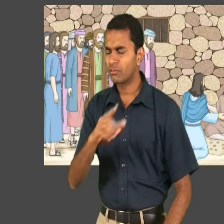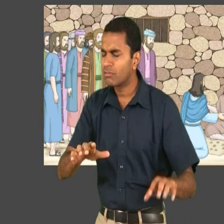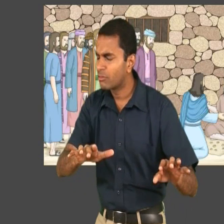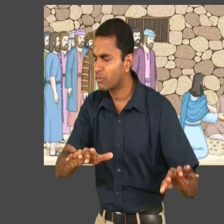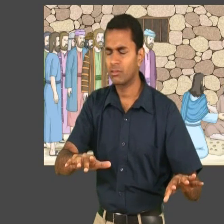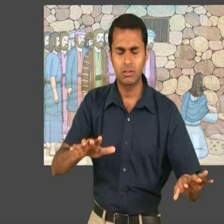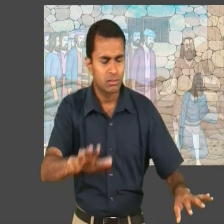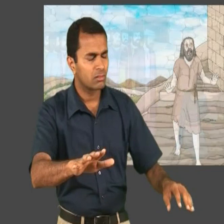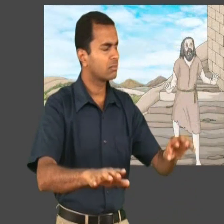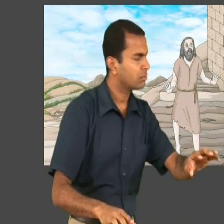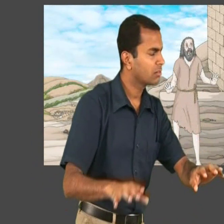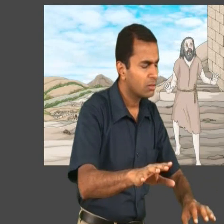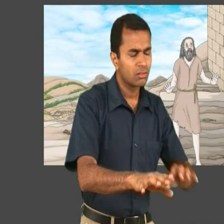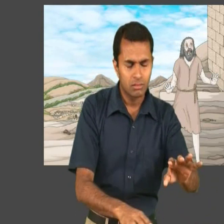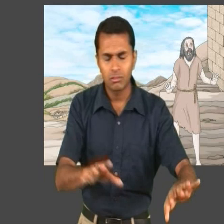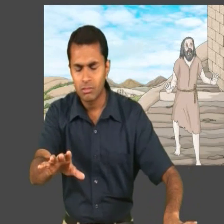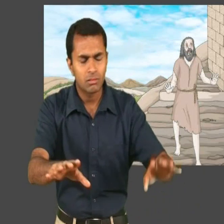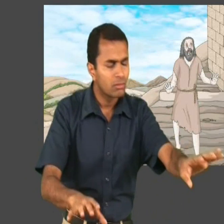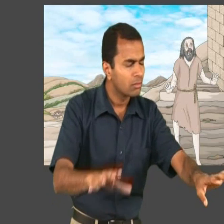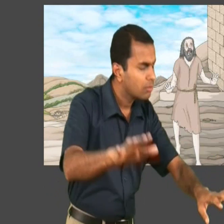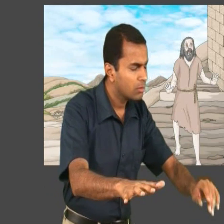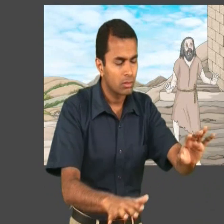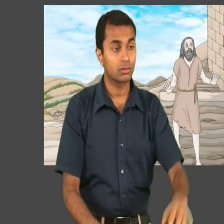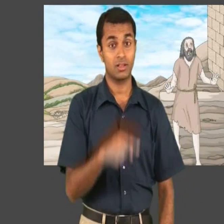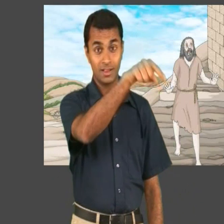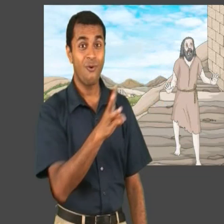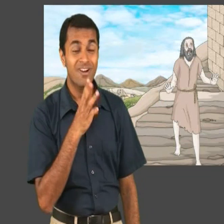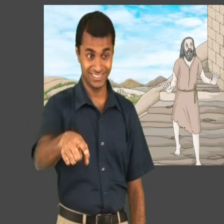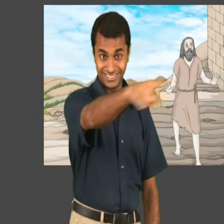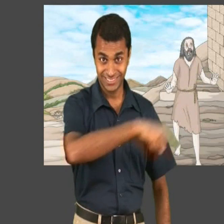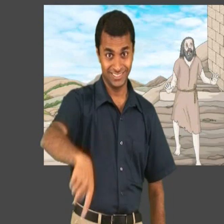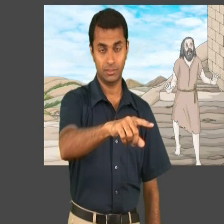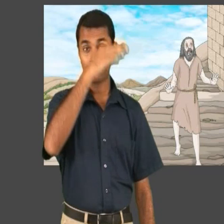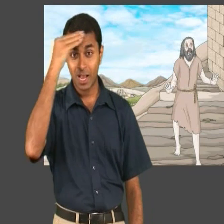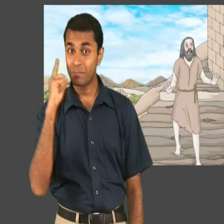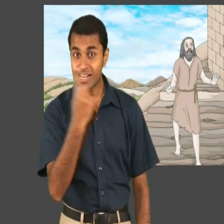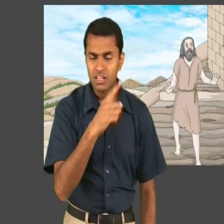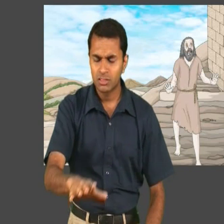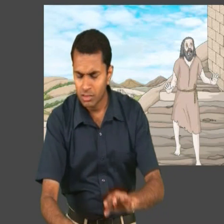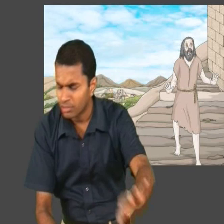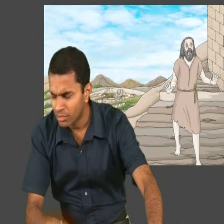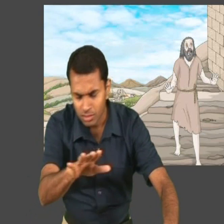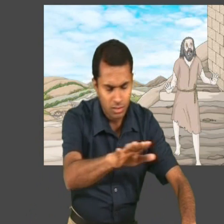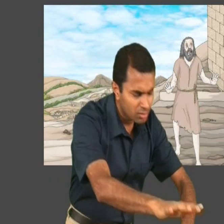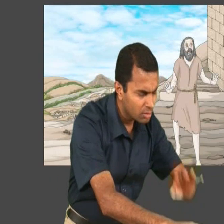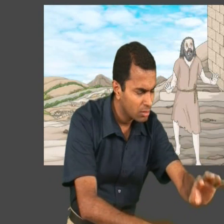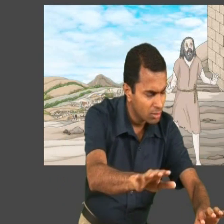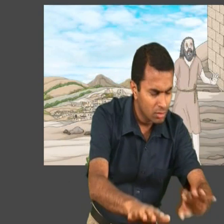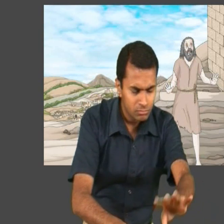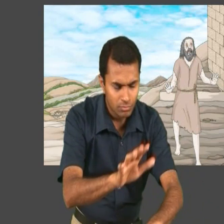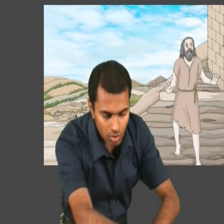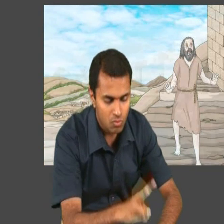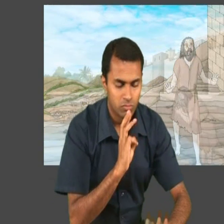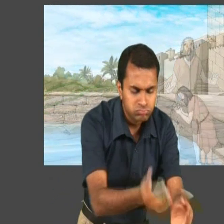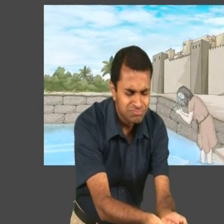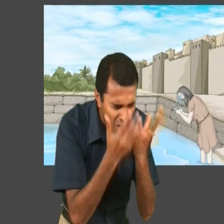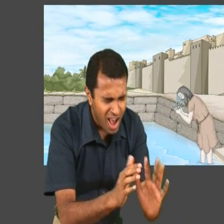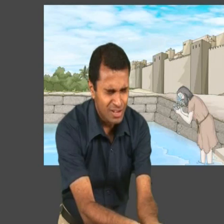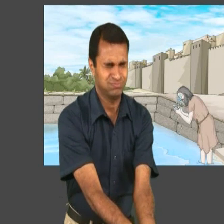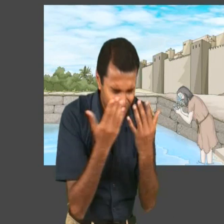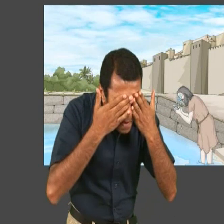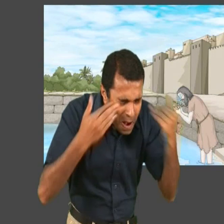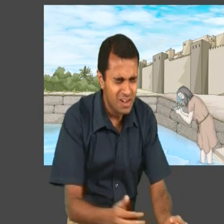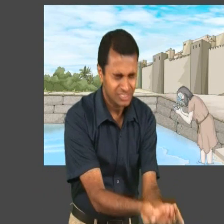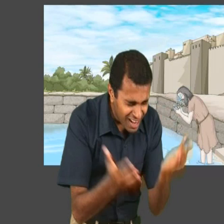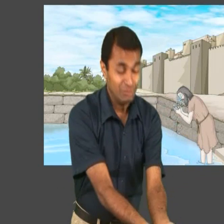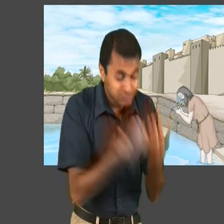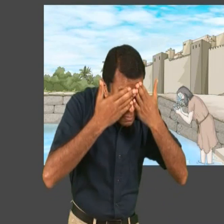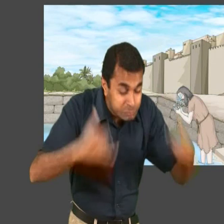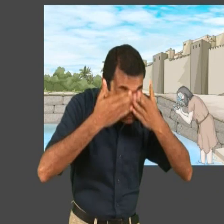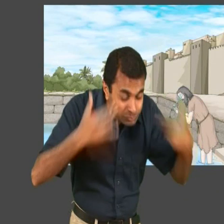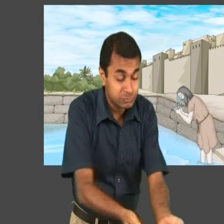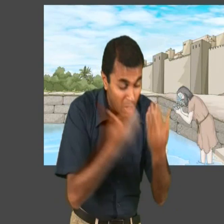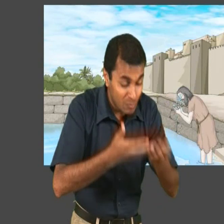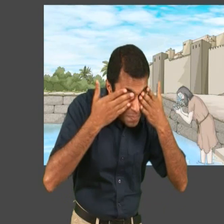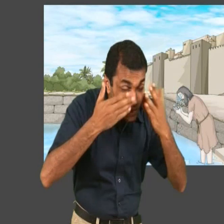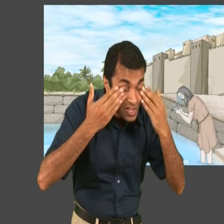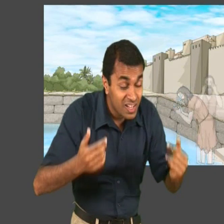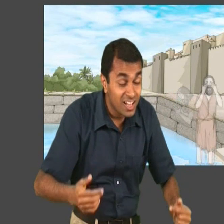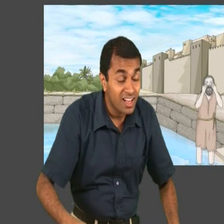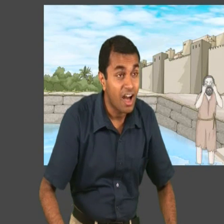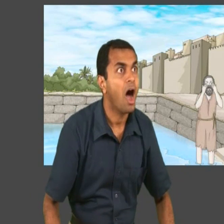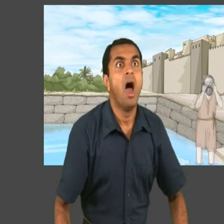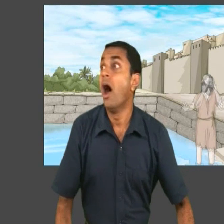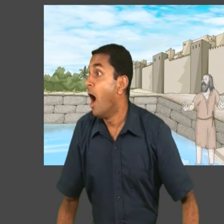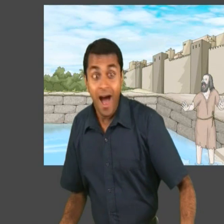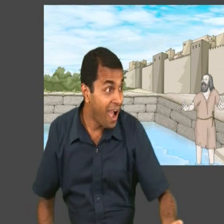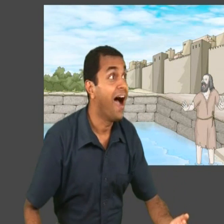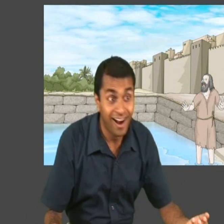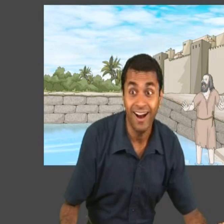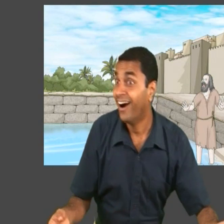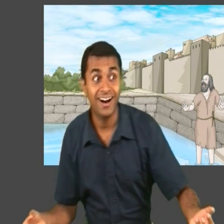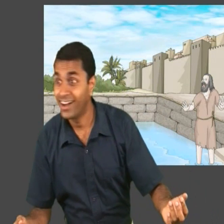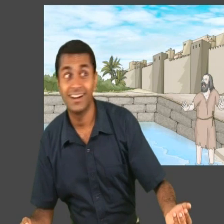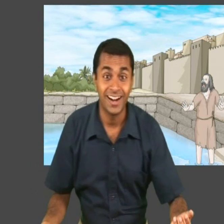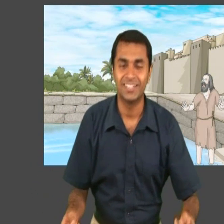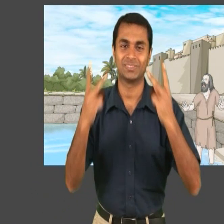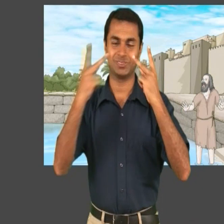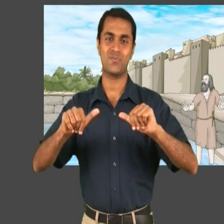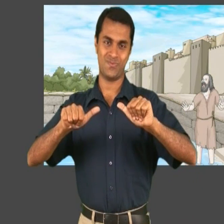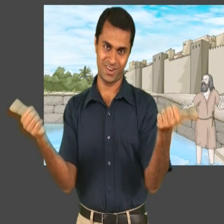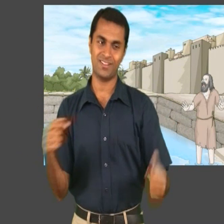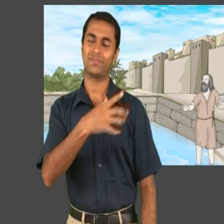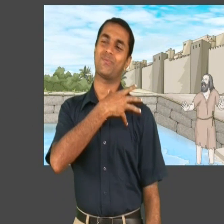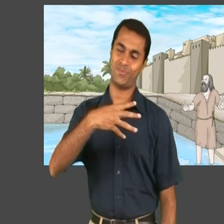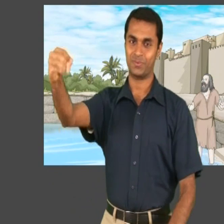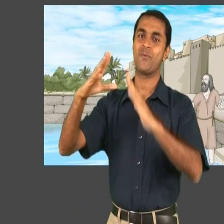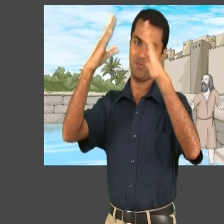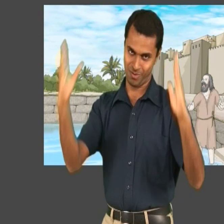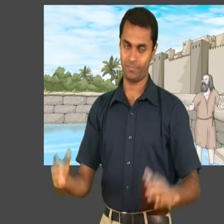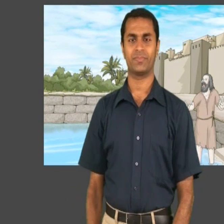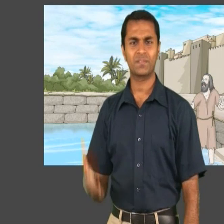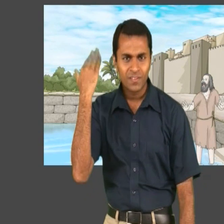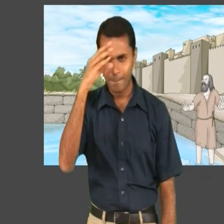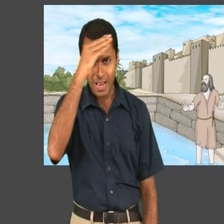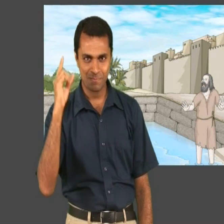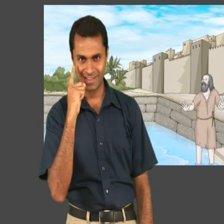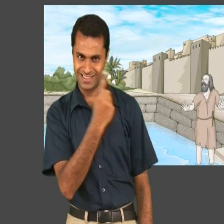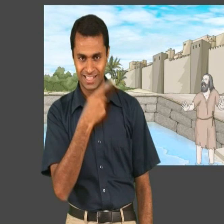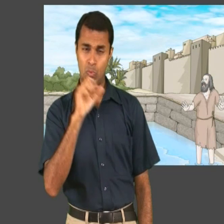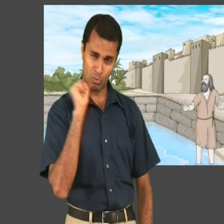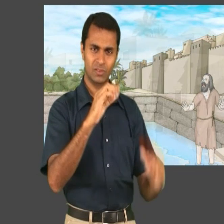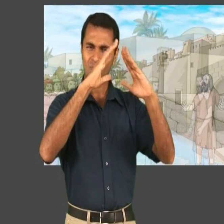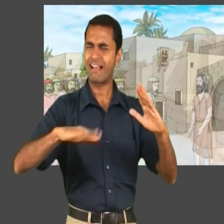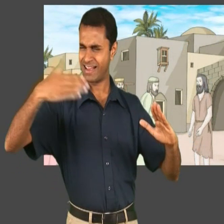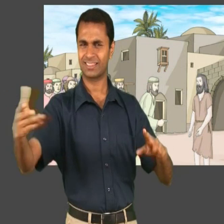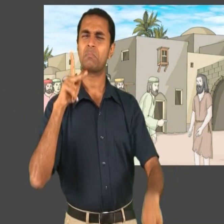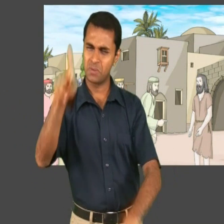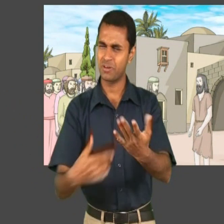So the man went and washed, and came back seeing.